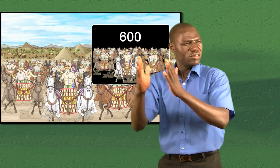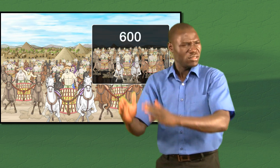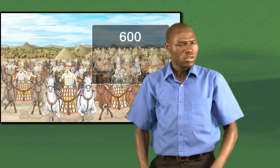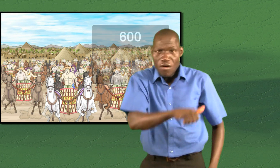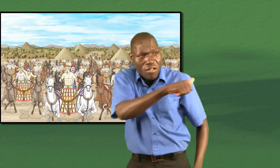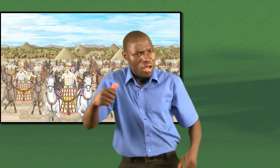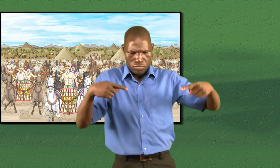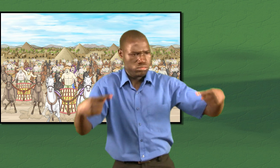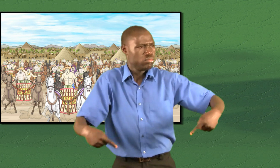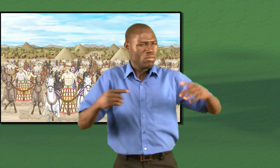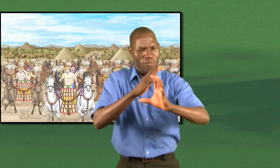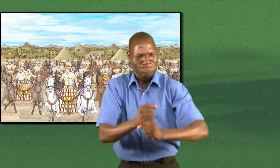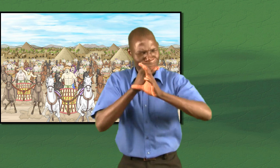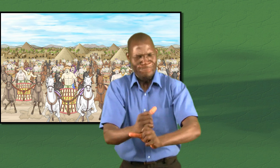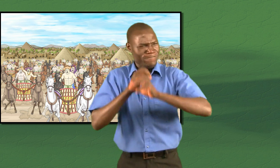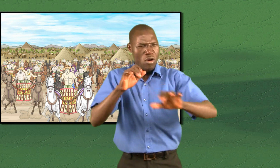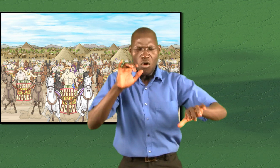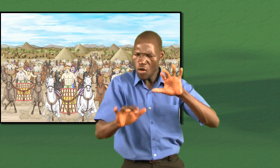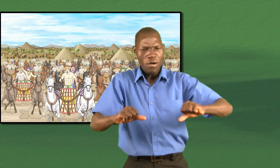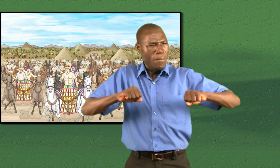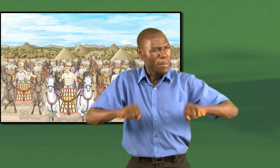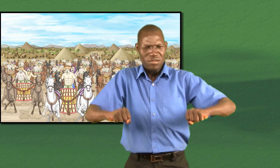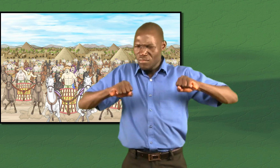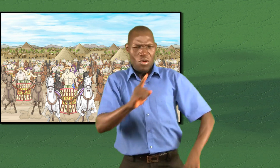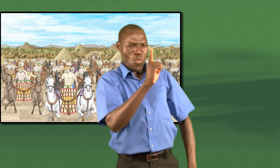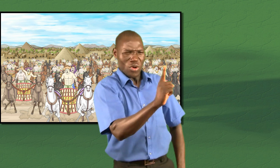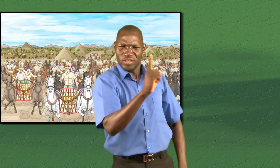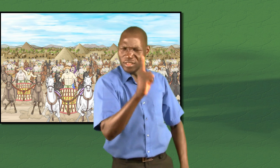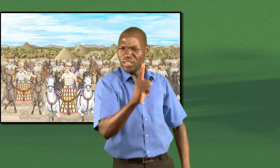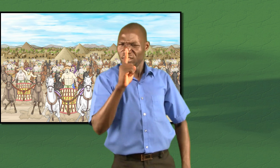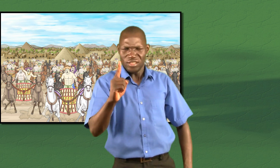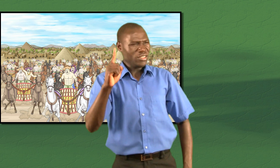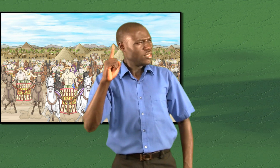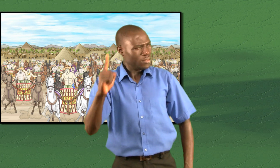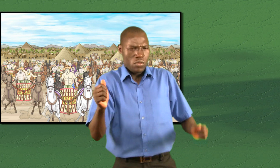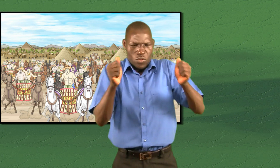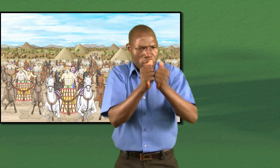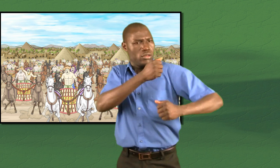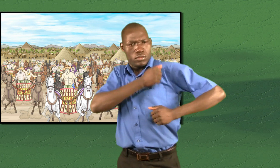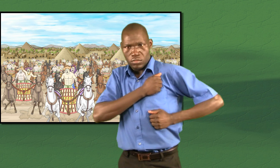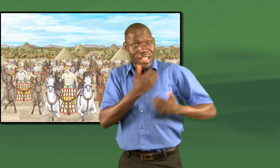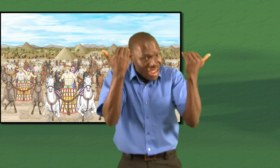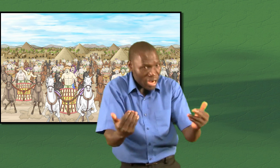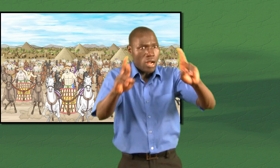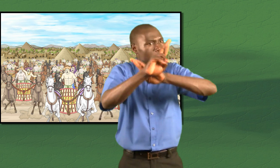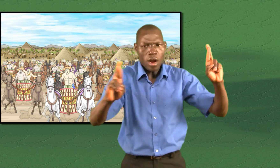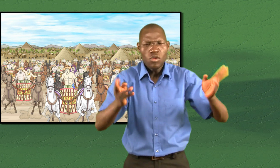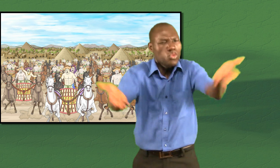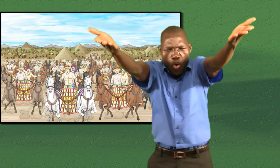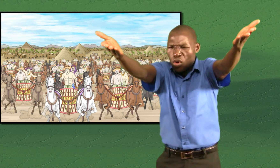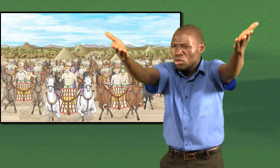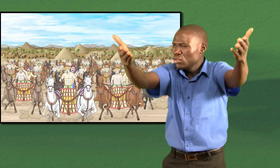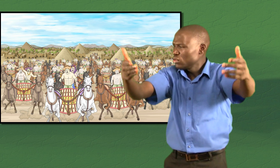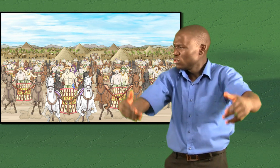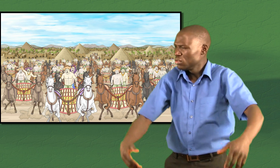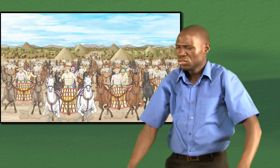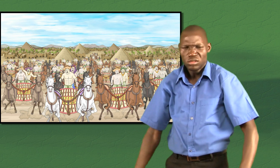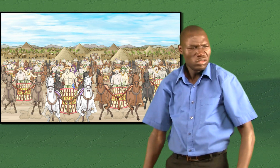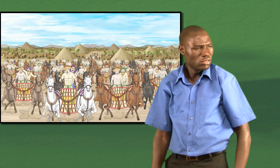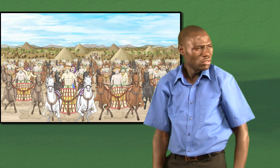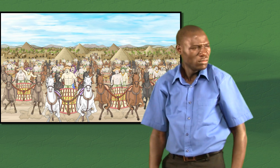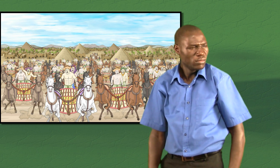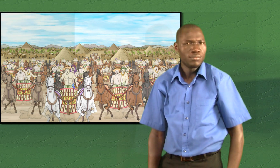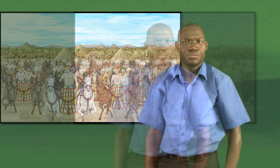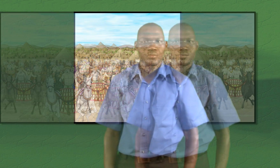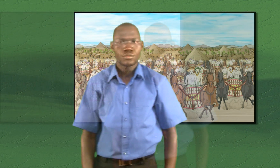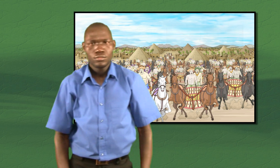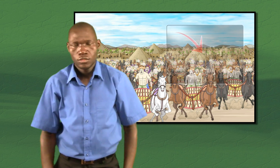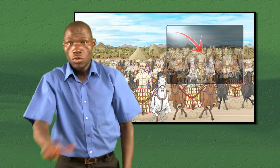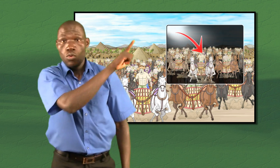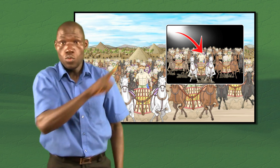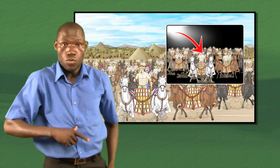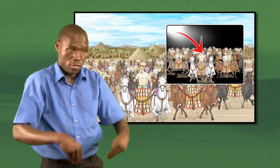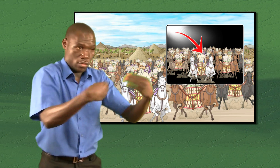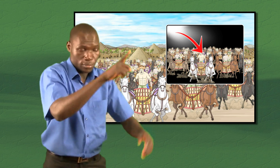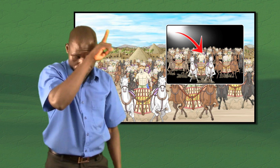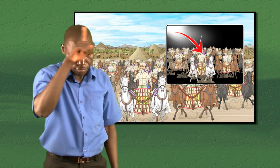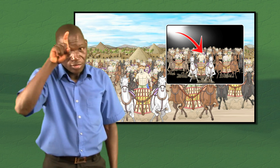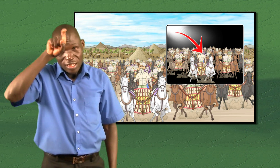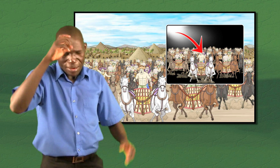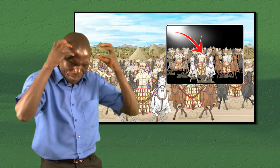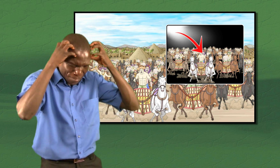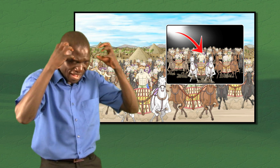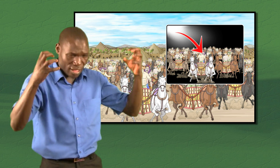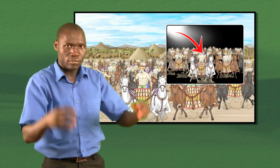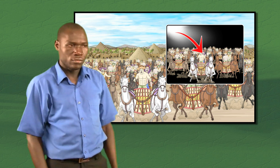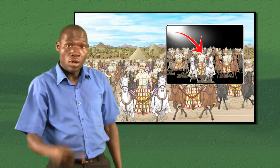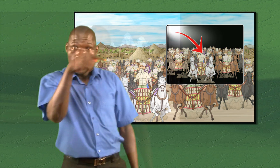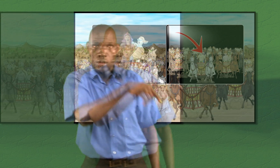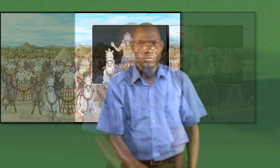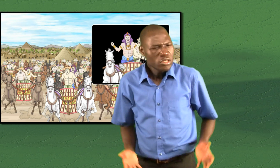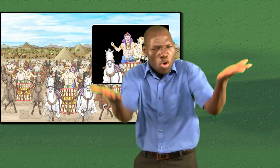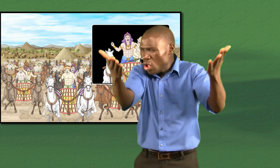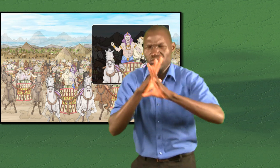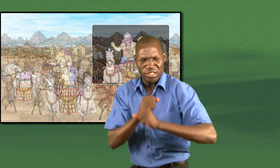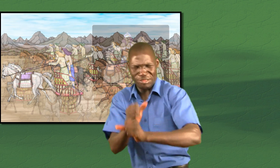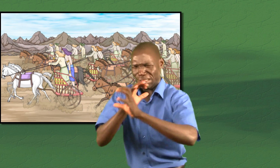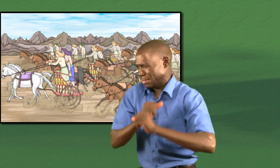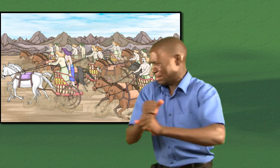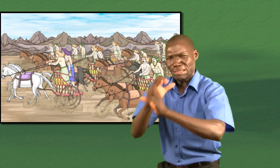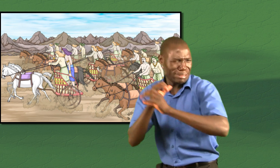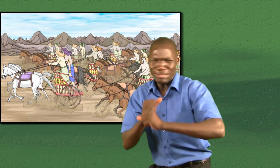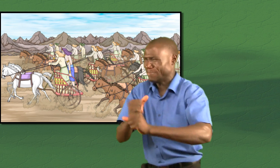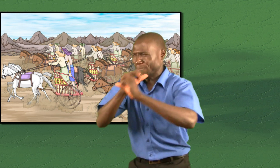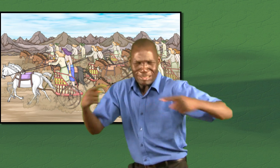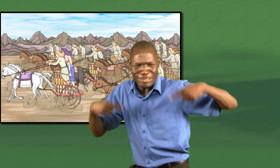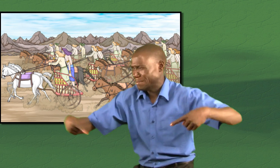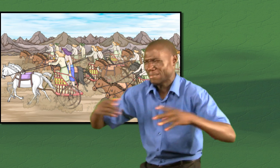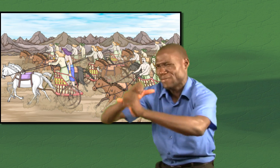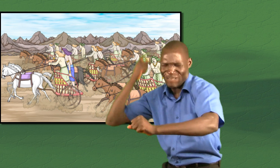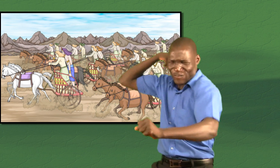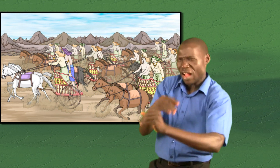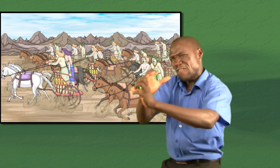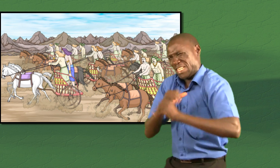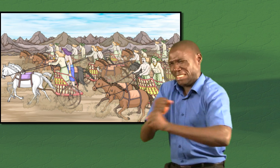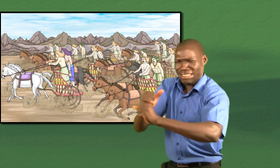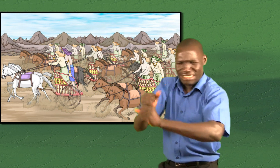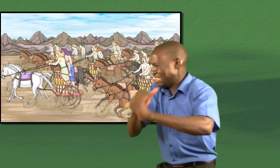He took 600 of the best chariots, and all the other chariots of Egypt, with officers over all of them.